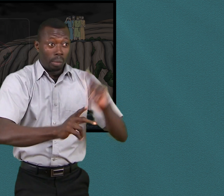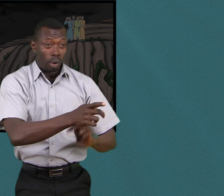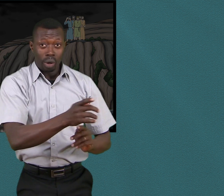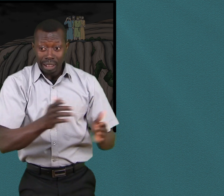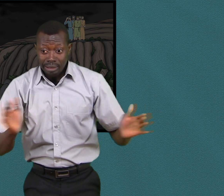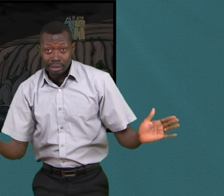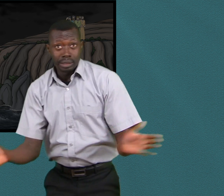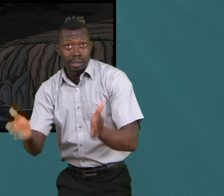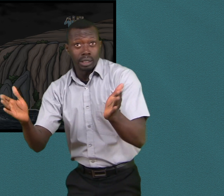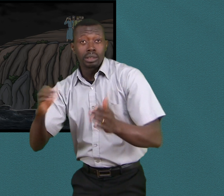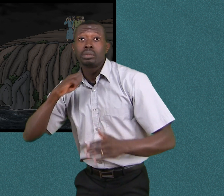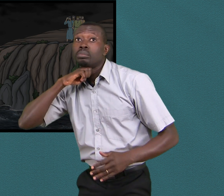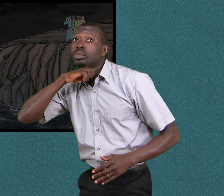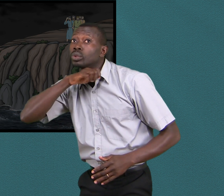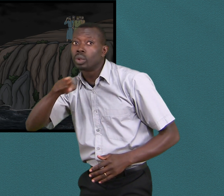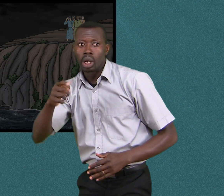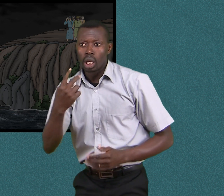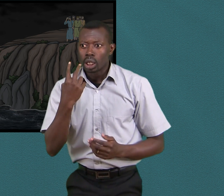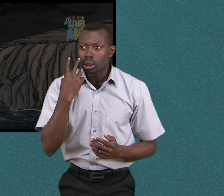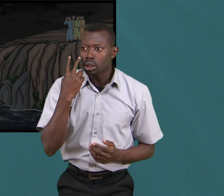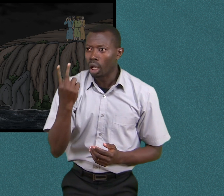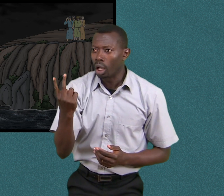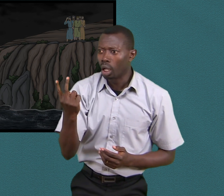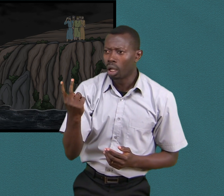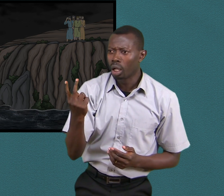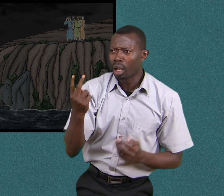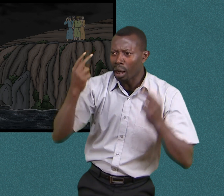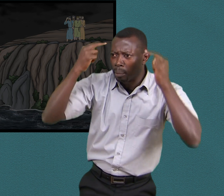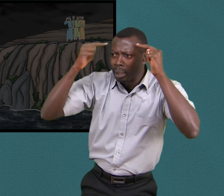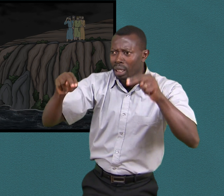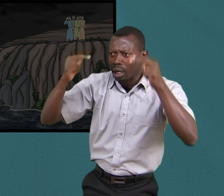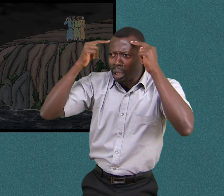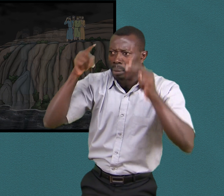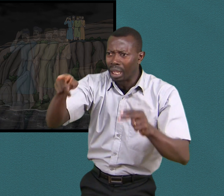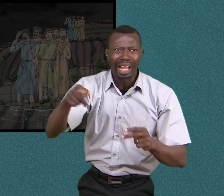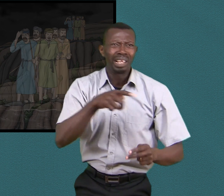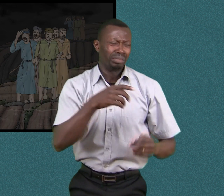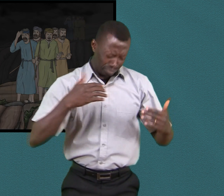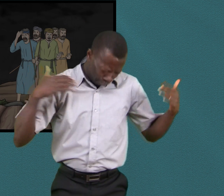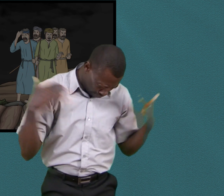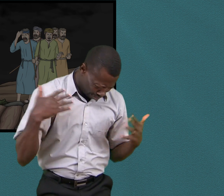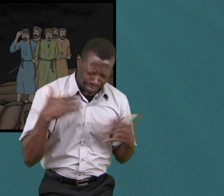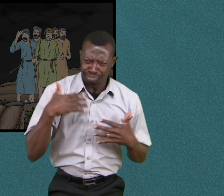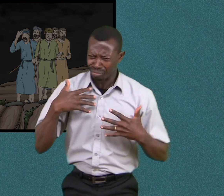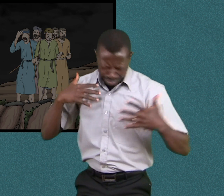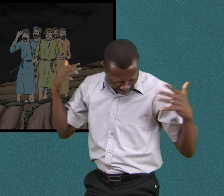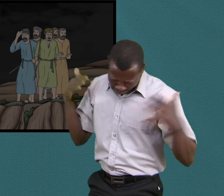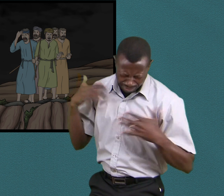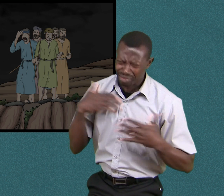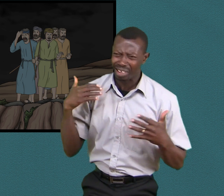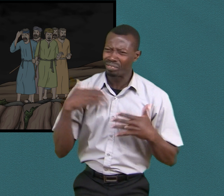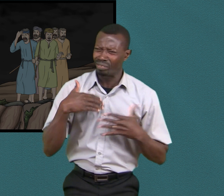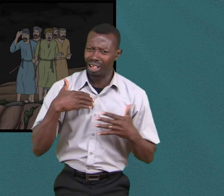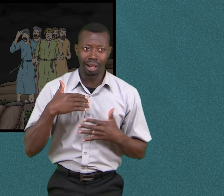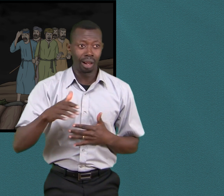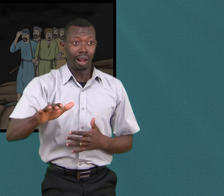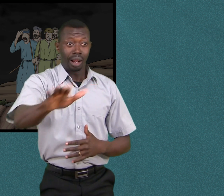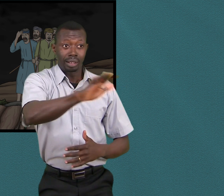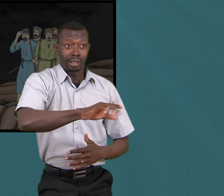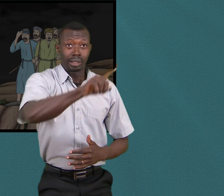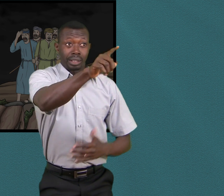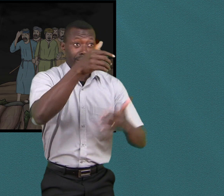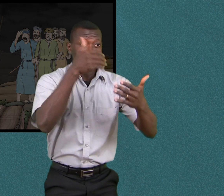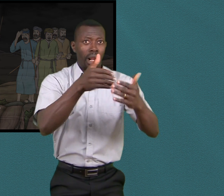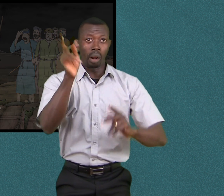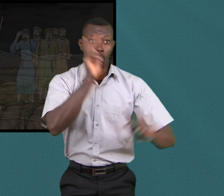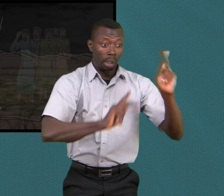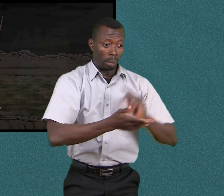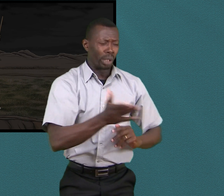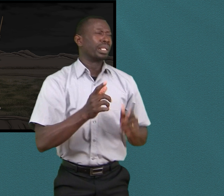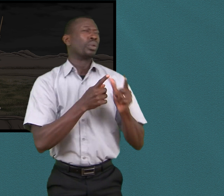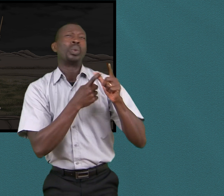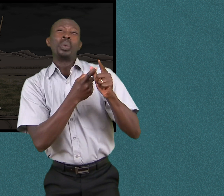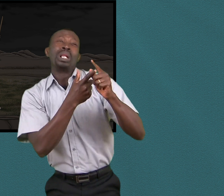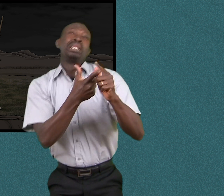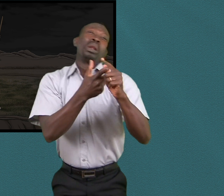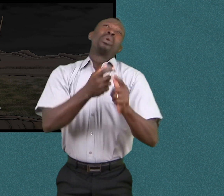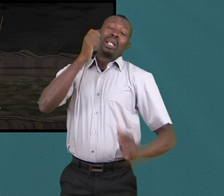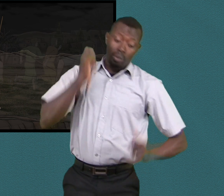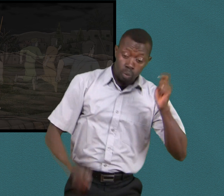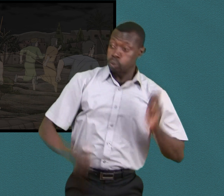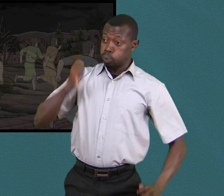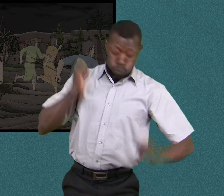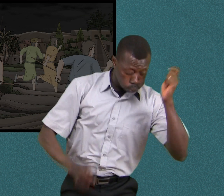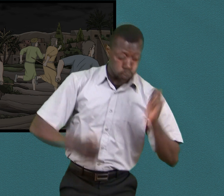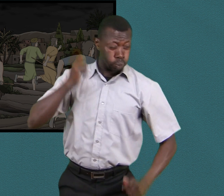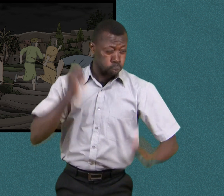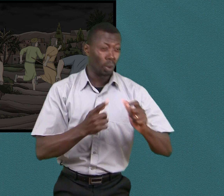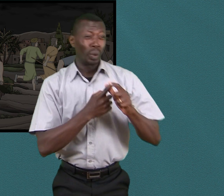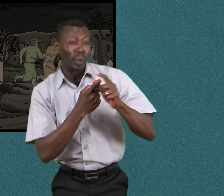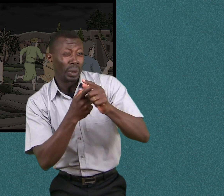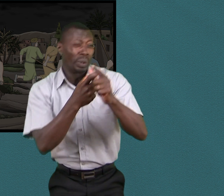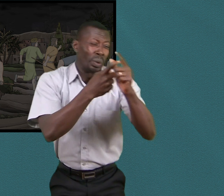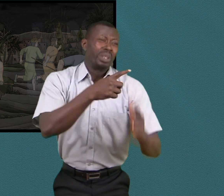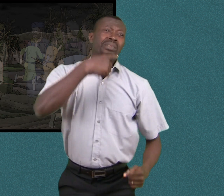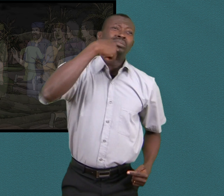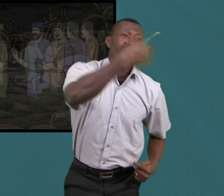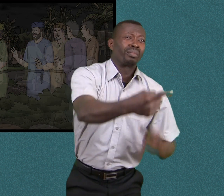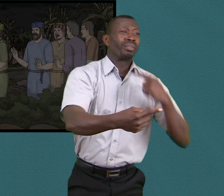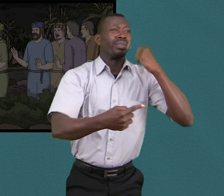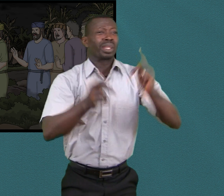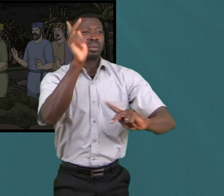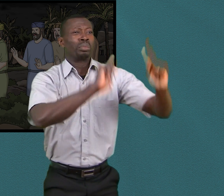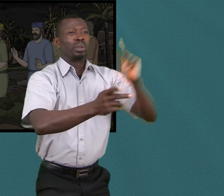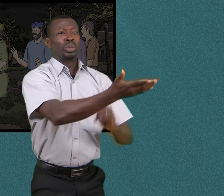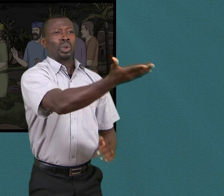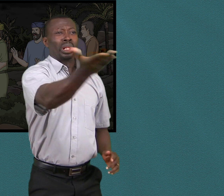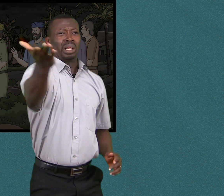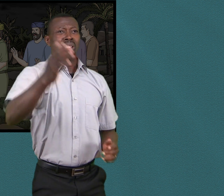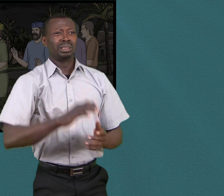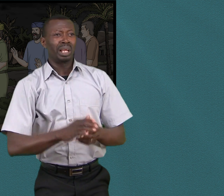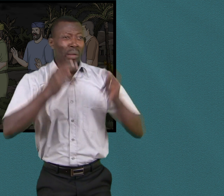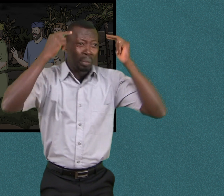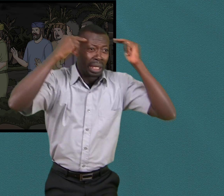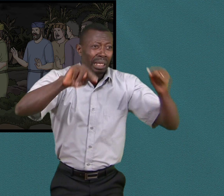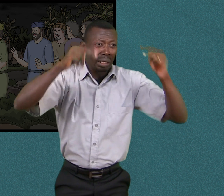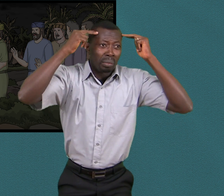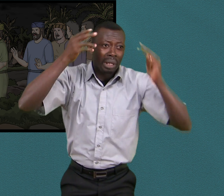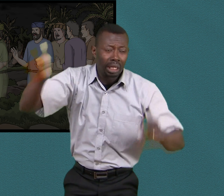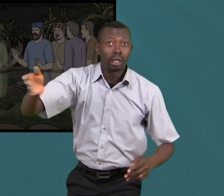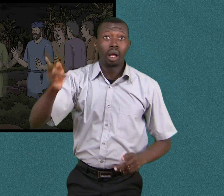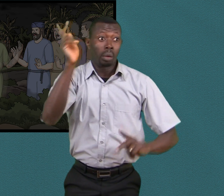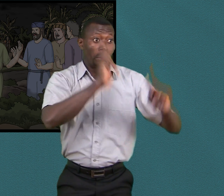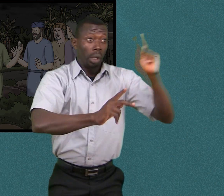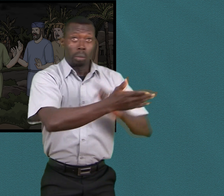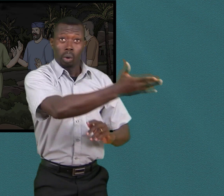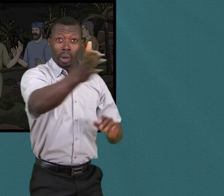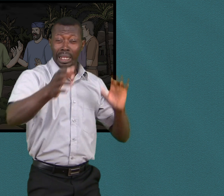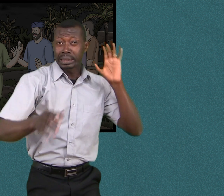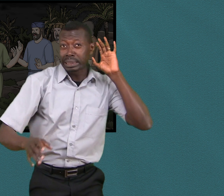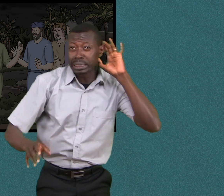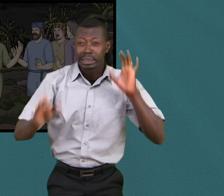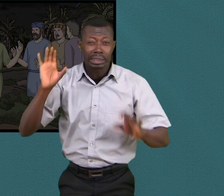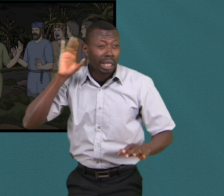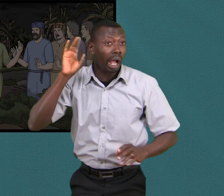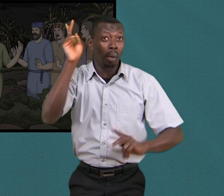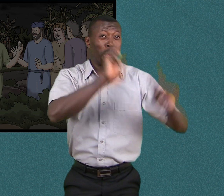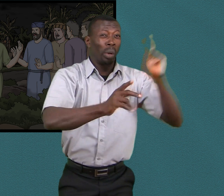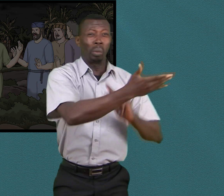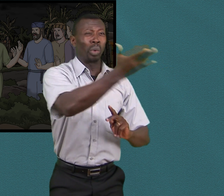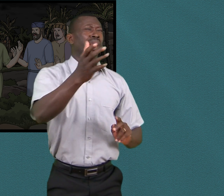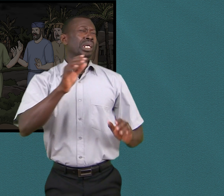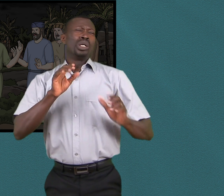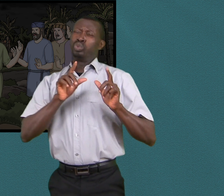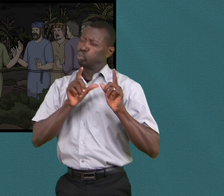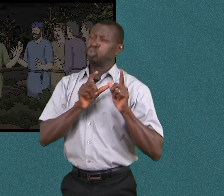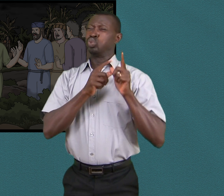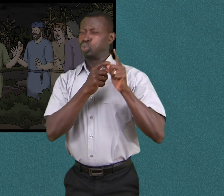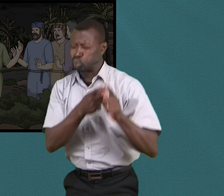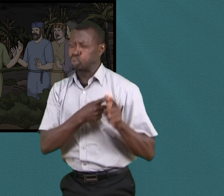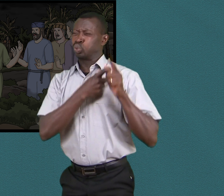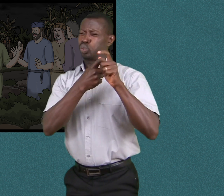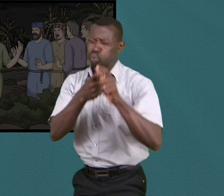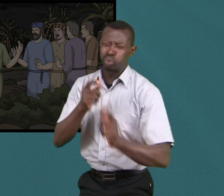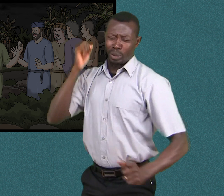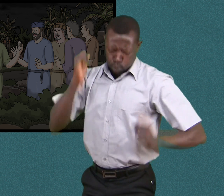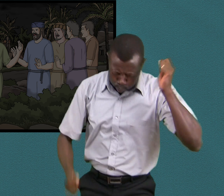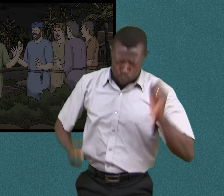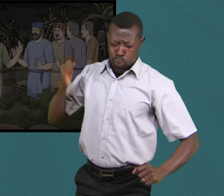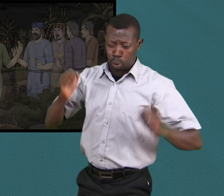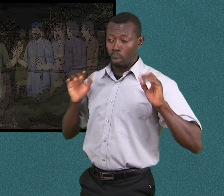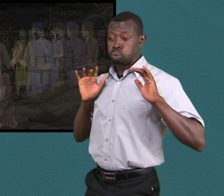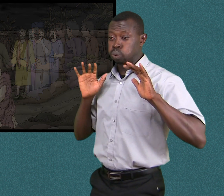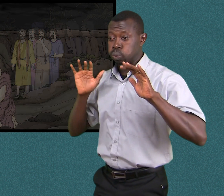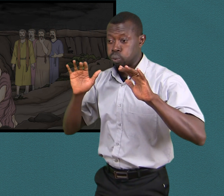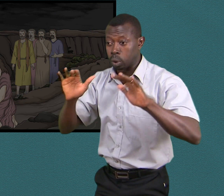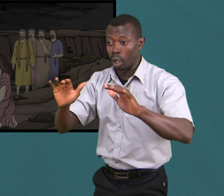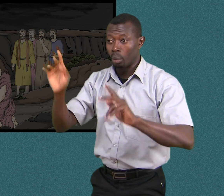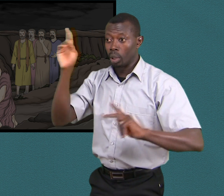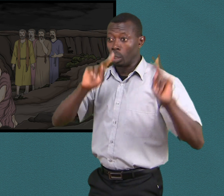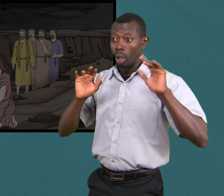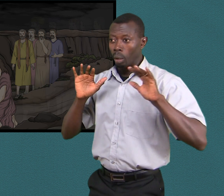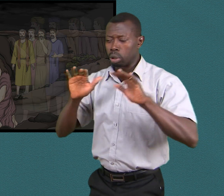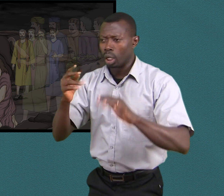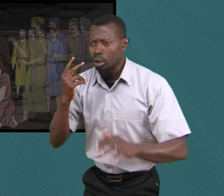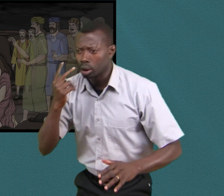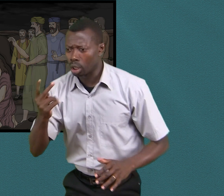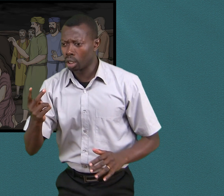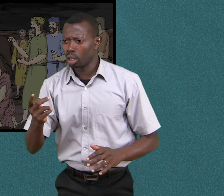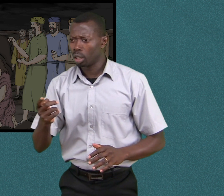Those tending the pigs ran off and reported this in the town and countryside, and the people went out to see what had happened.